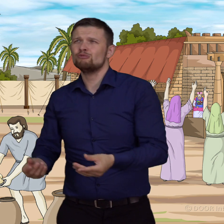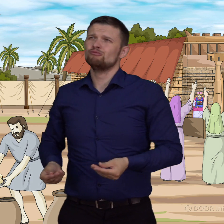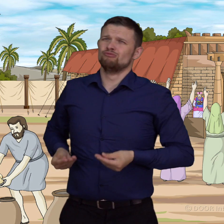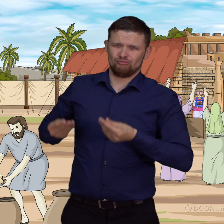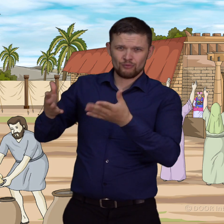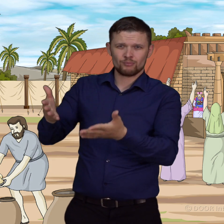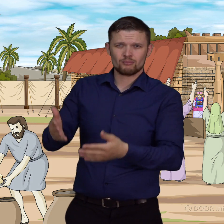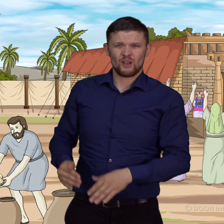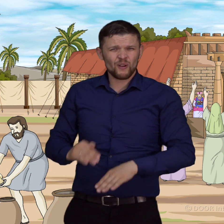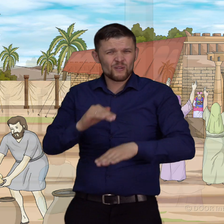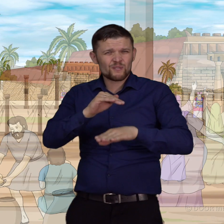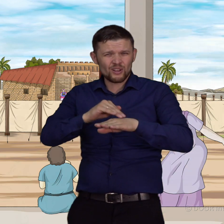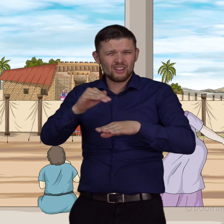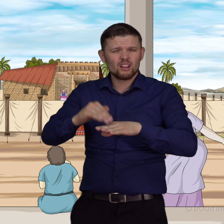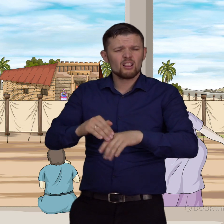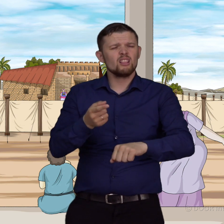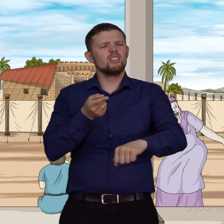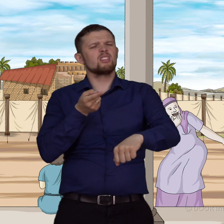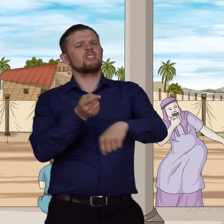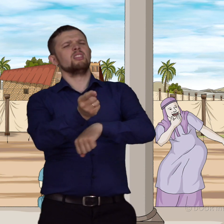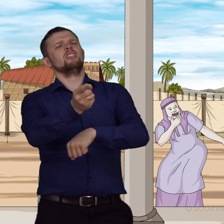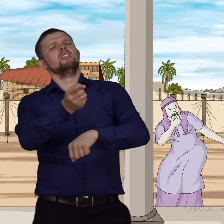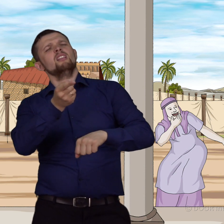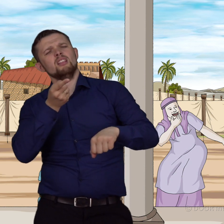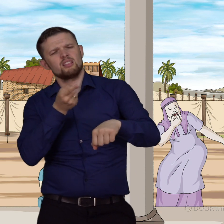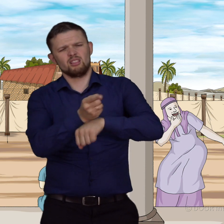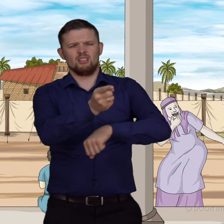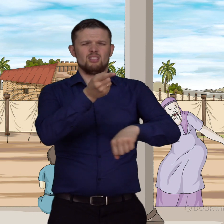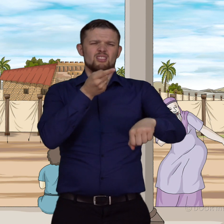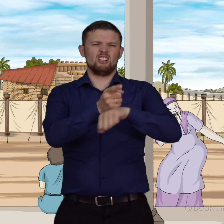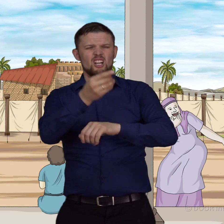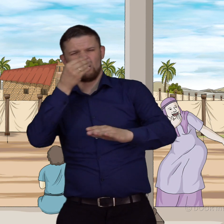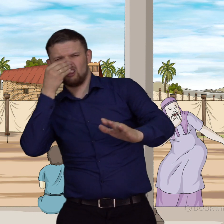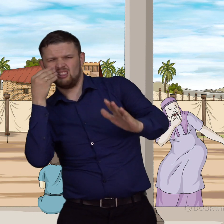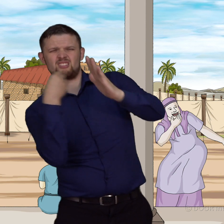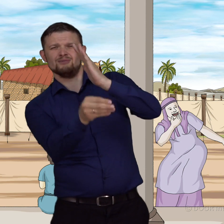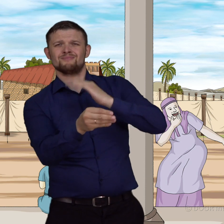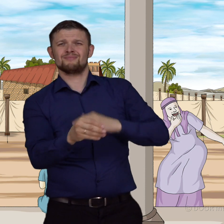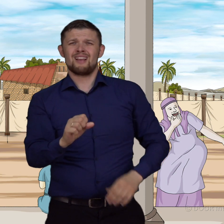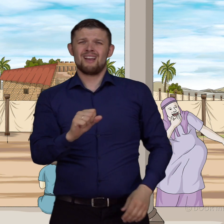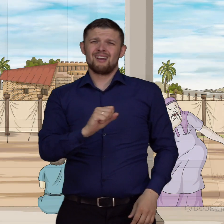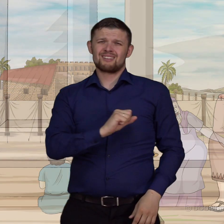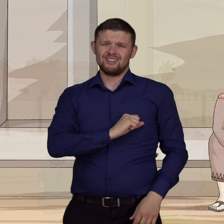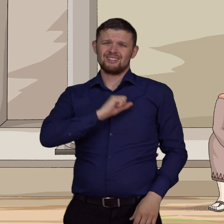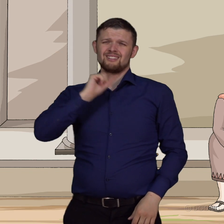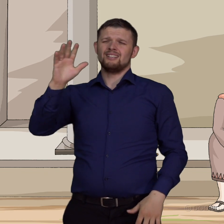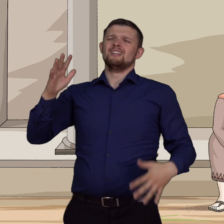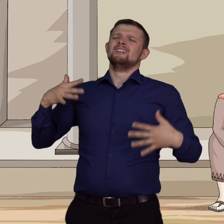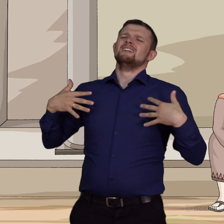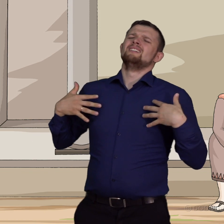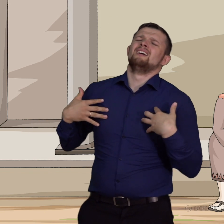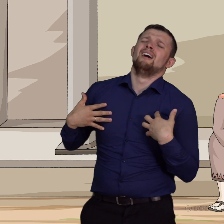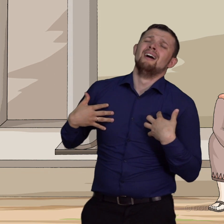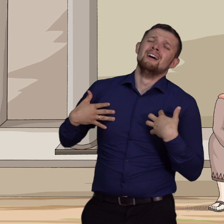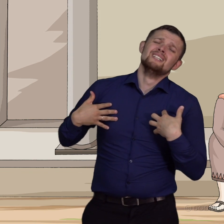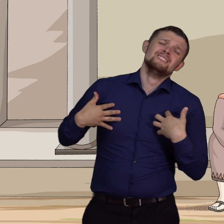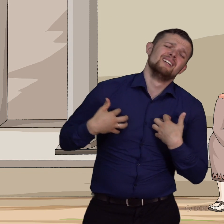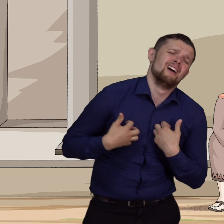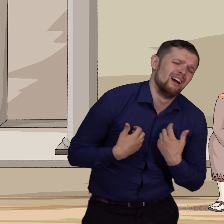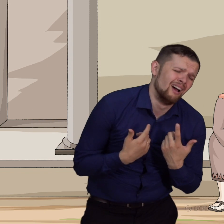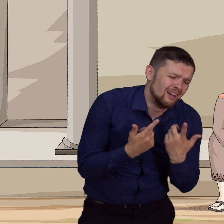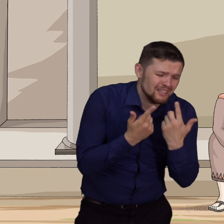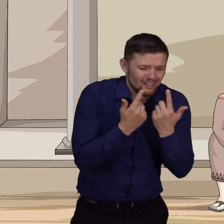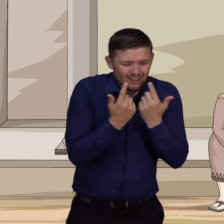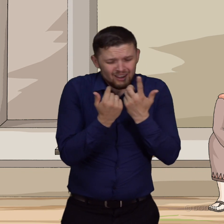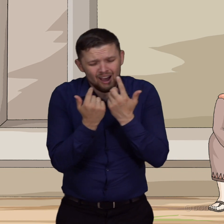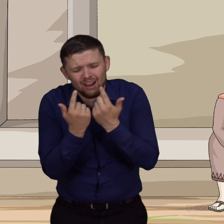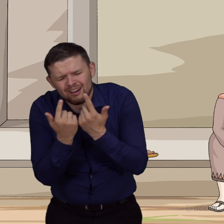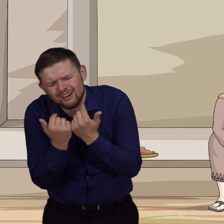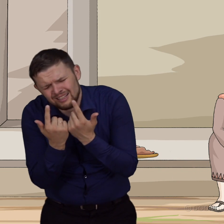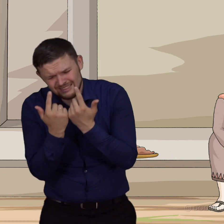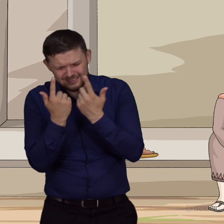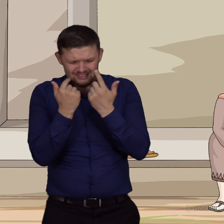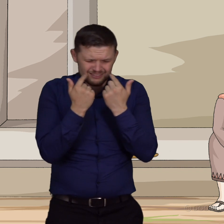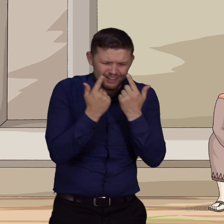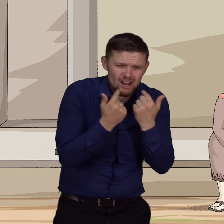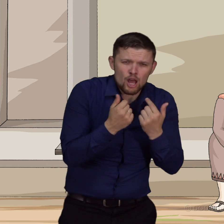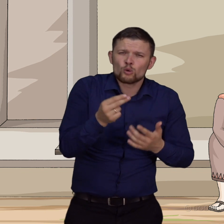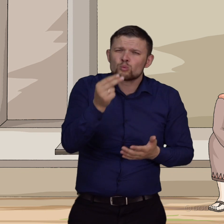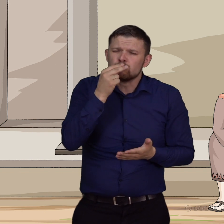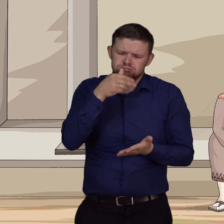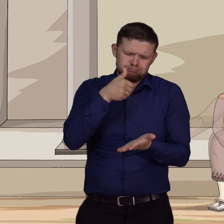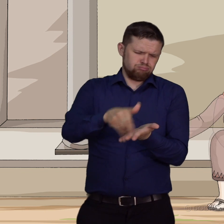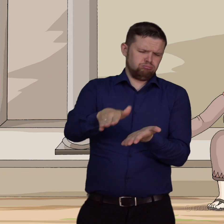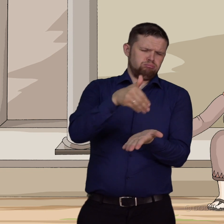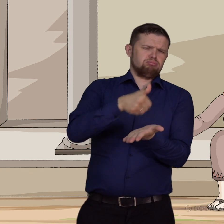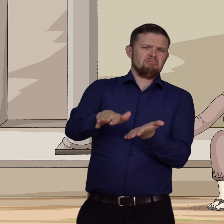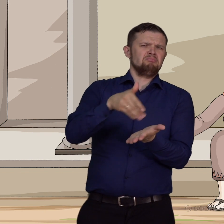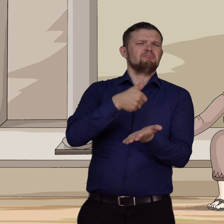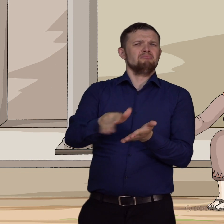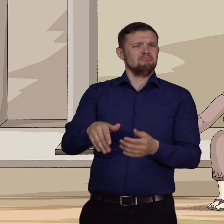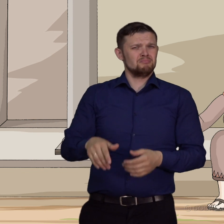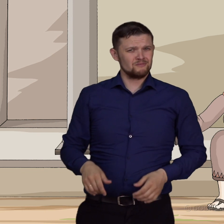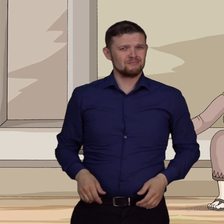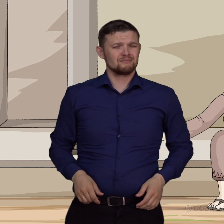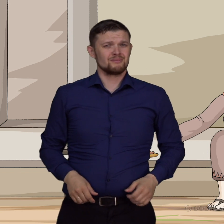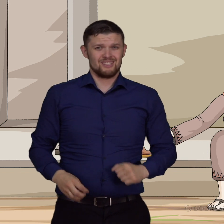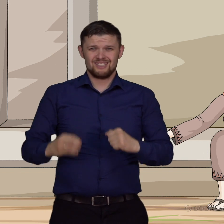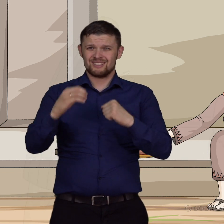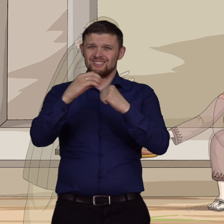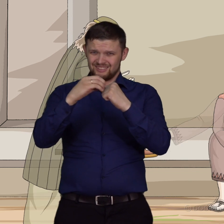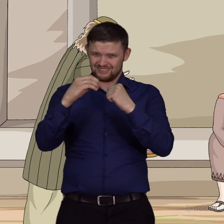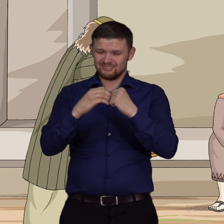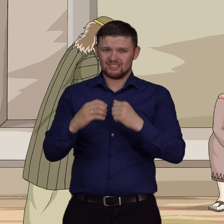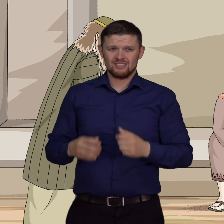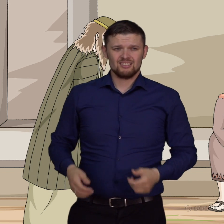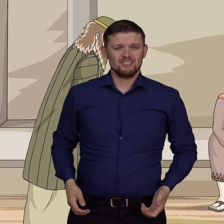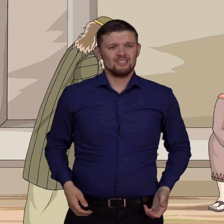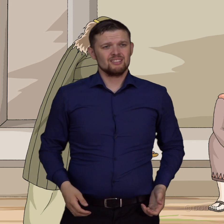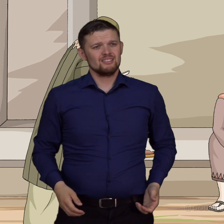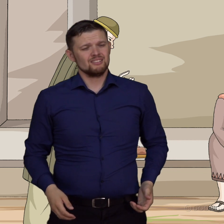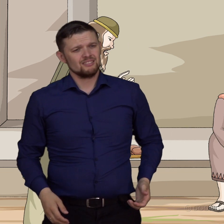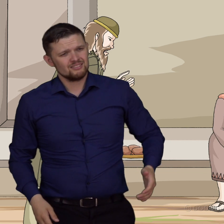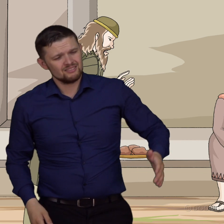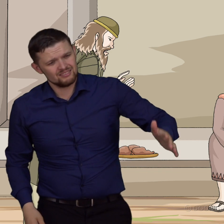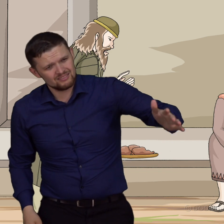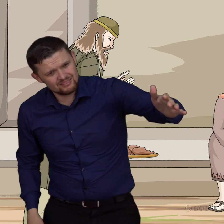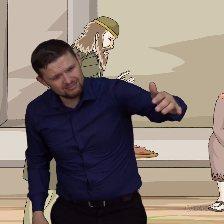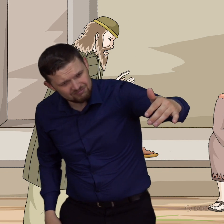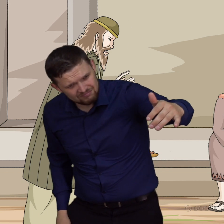Because the LORD had closed Hannah’s womb, her rival would provoke her and taunt her viciously. And this went on year after year. Whenever Hannah went up to the house of the LORD, her rival taunted her until she wept and would not eat.